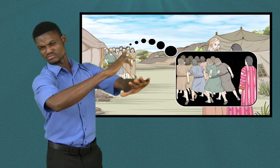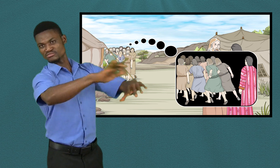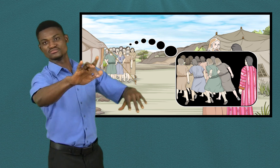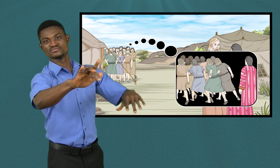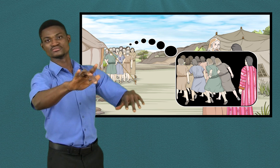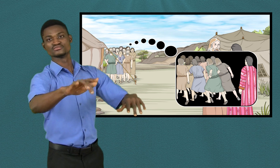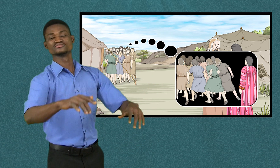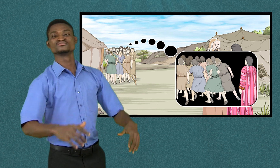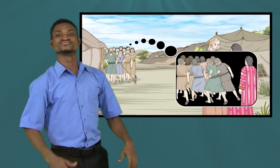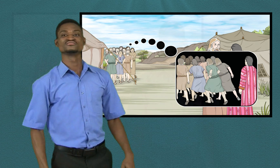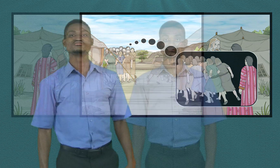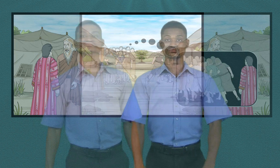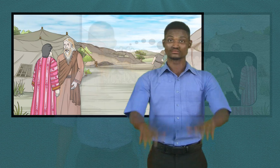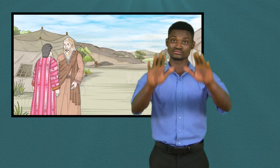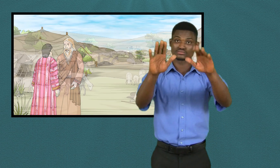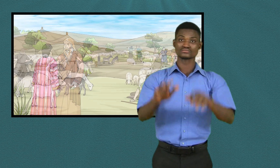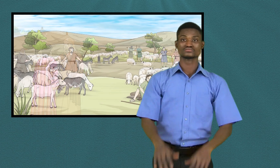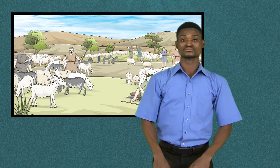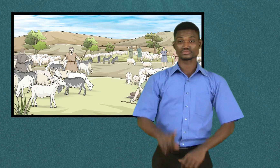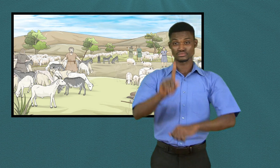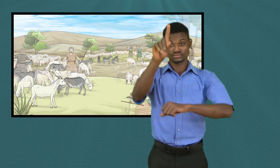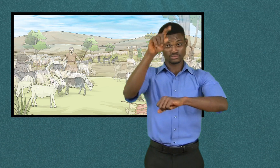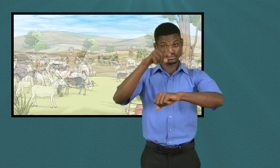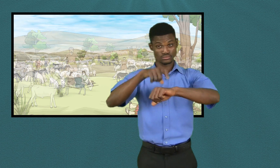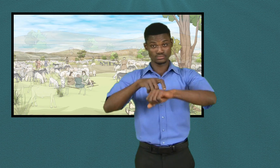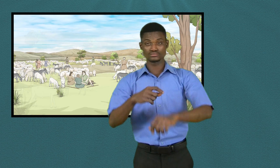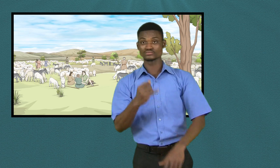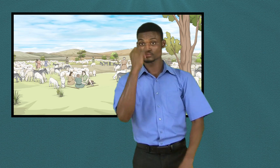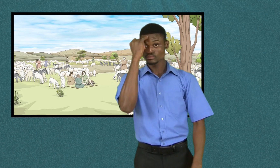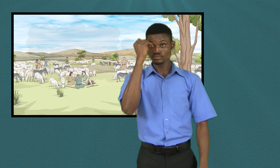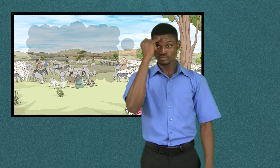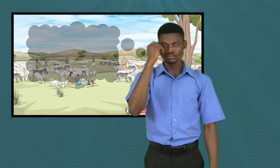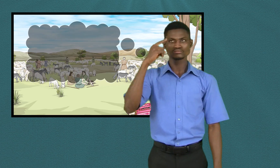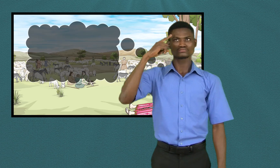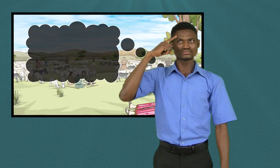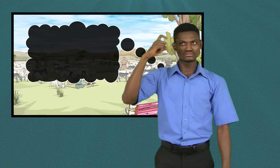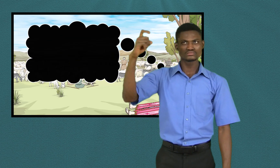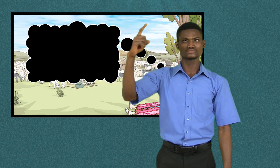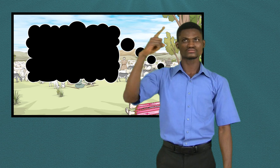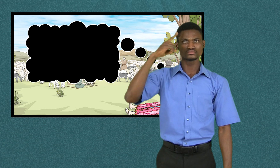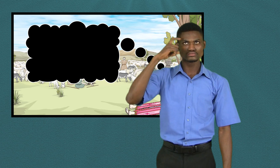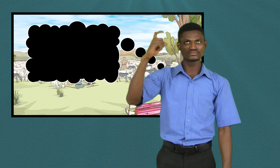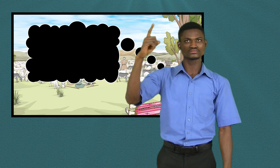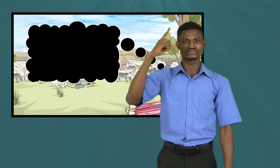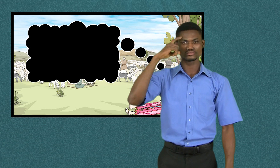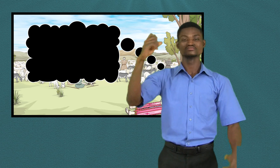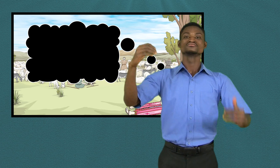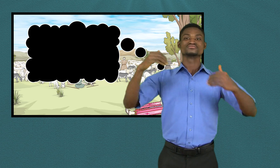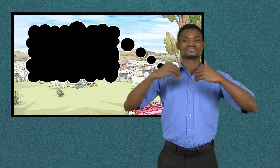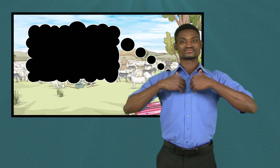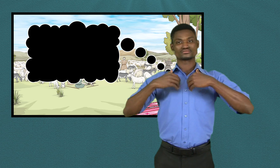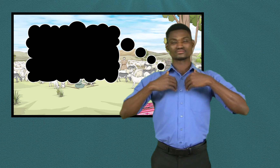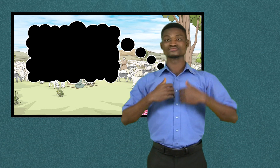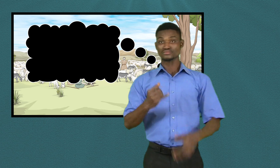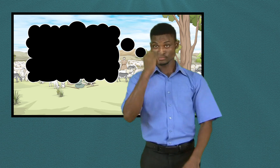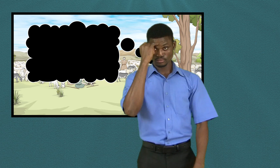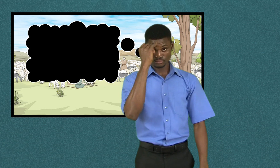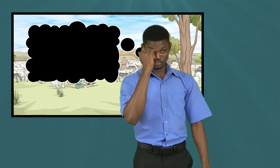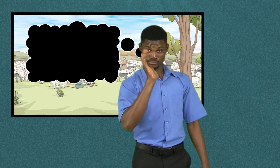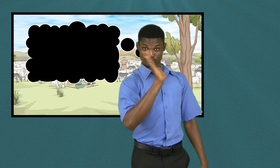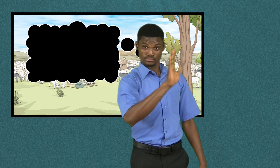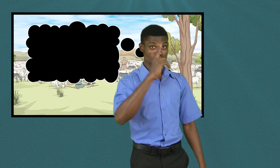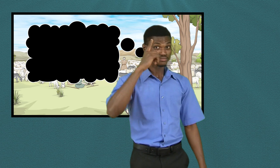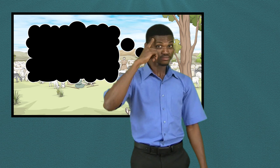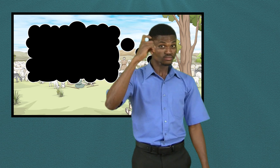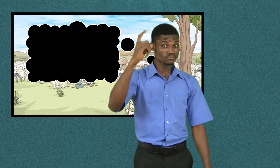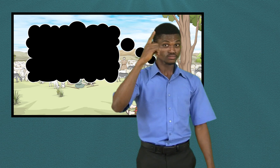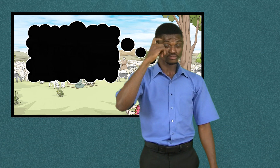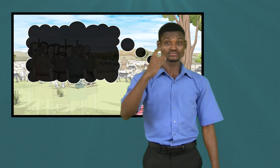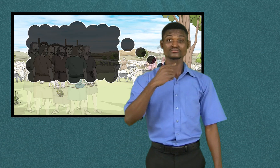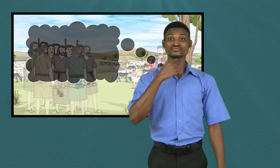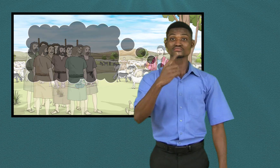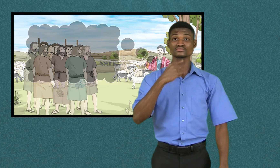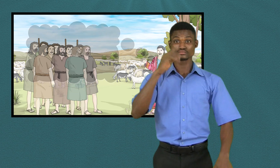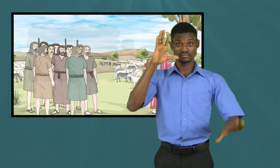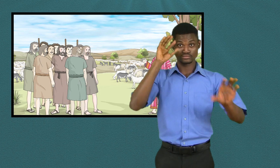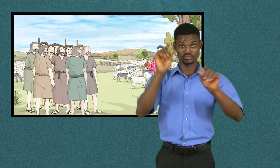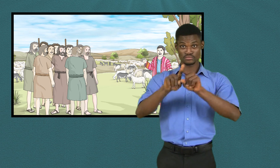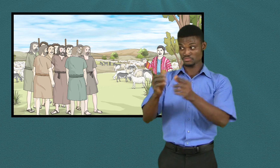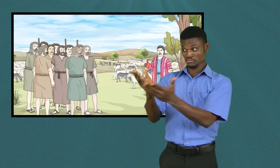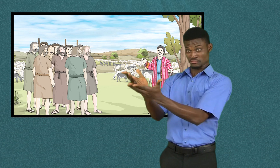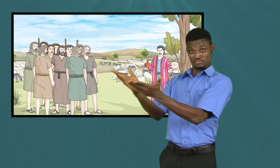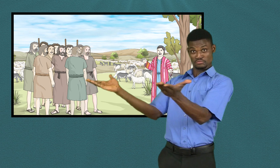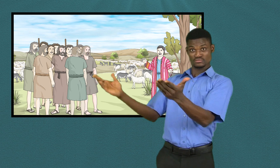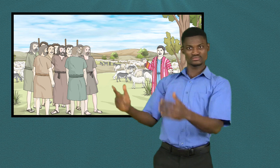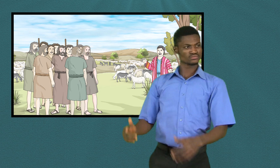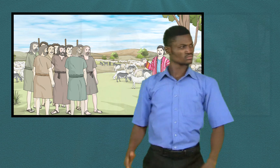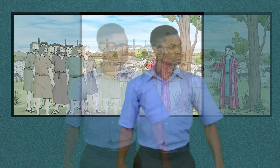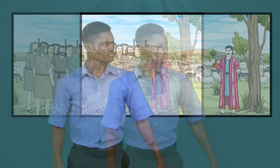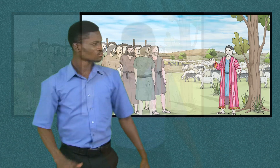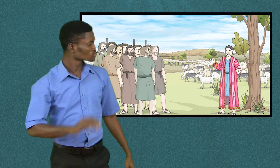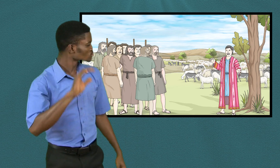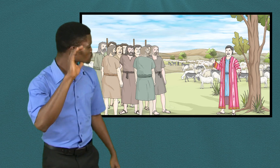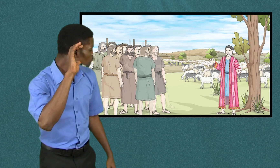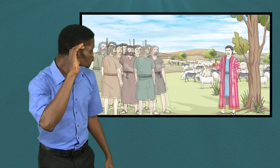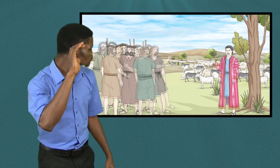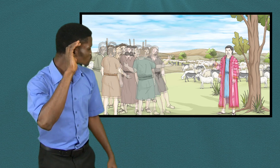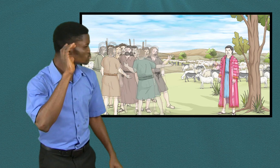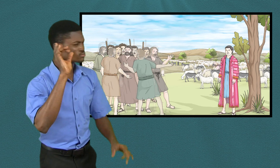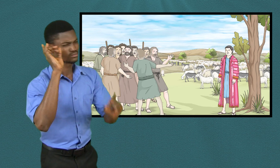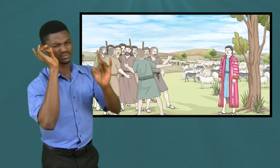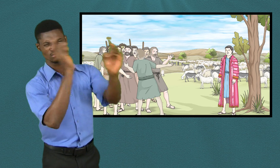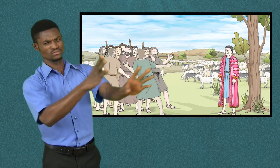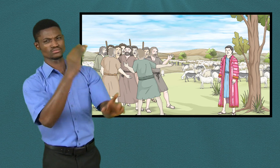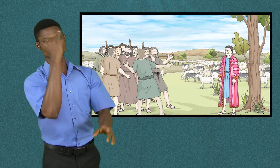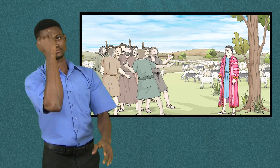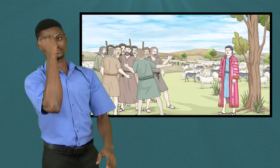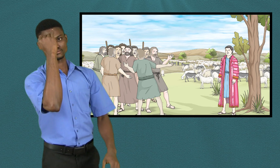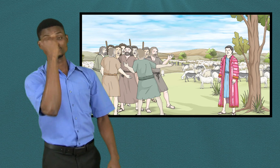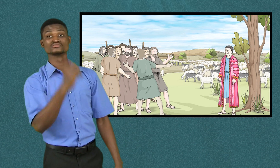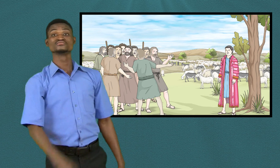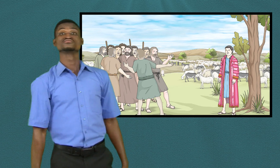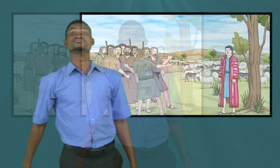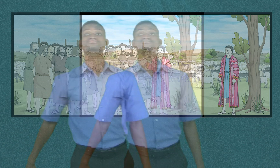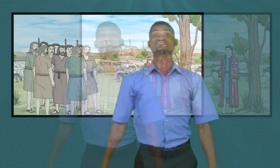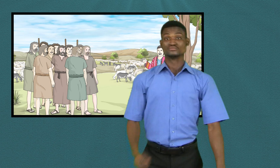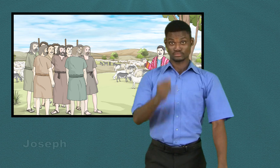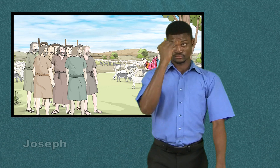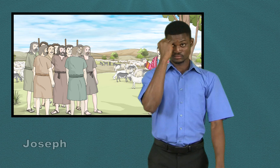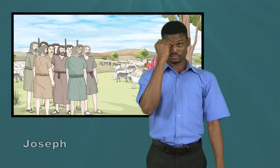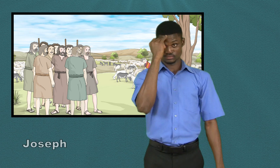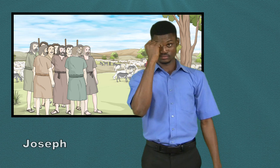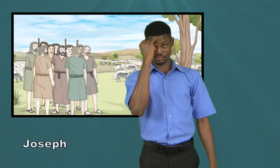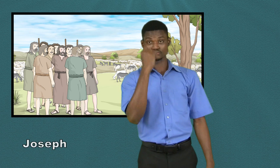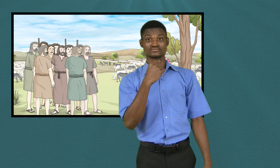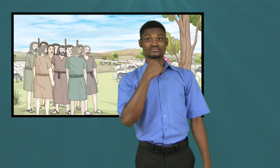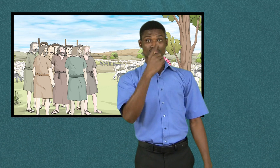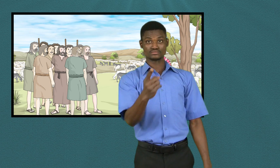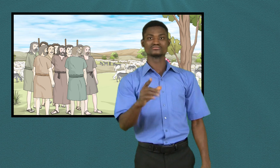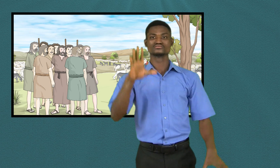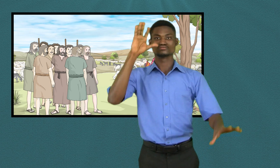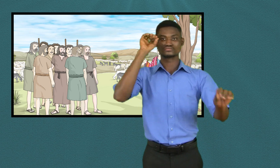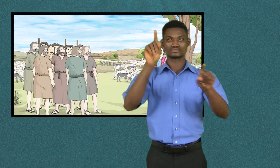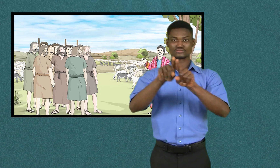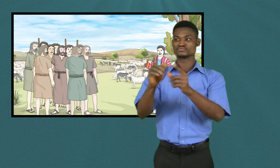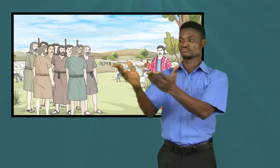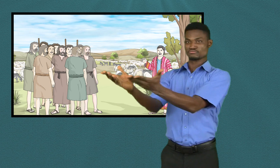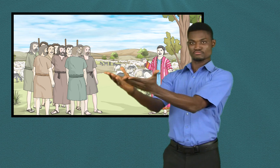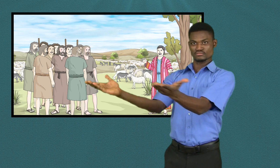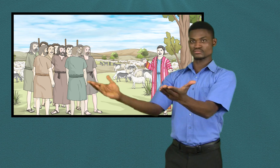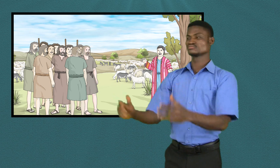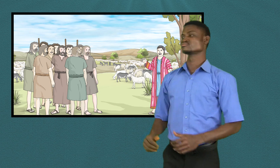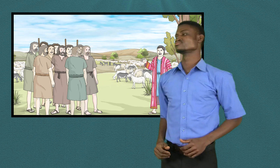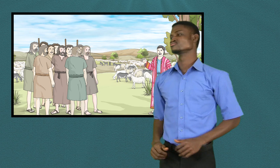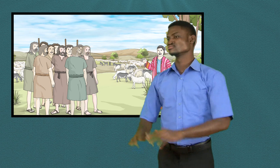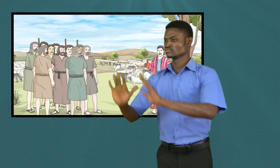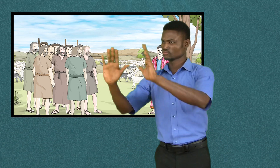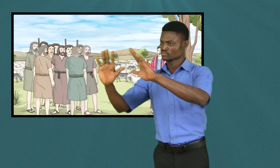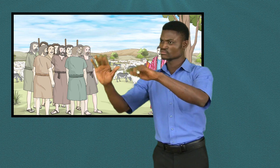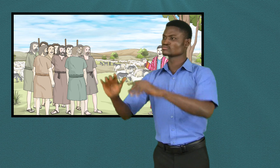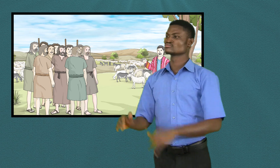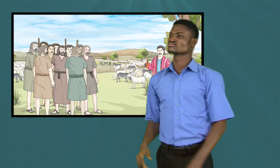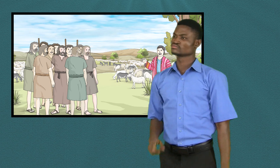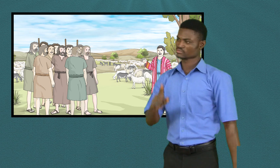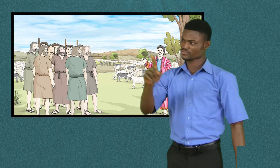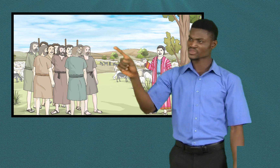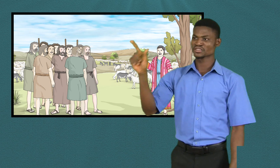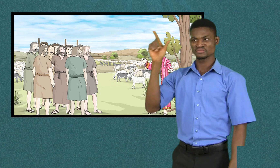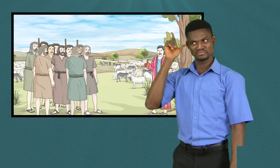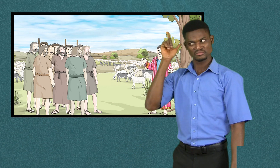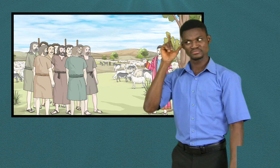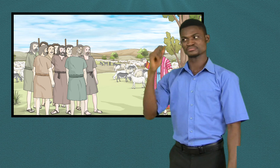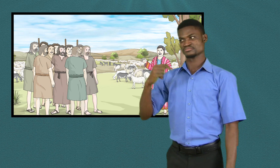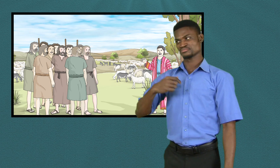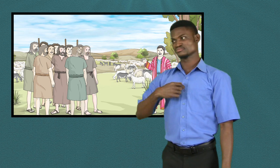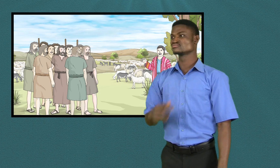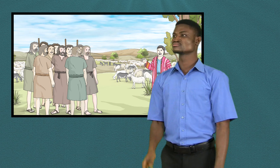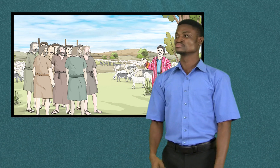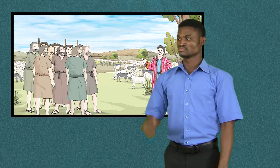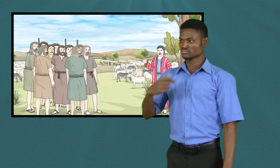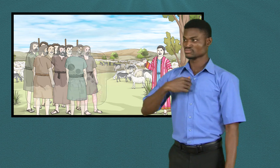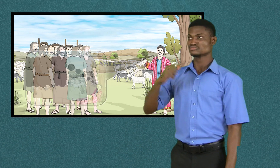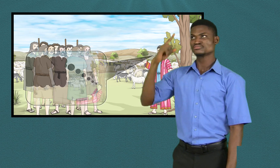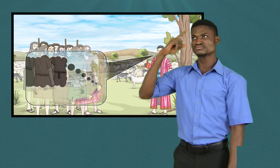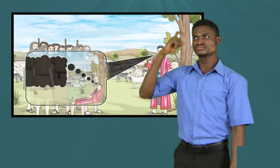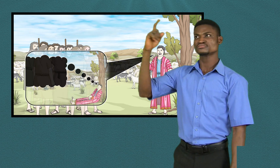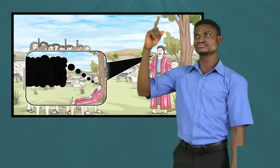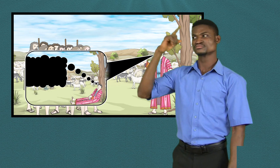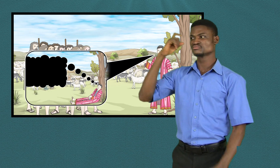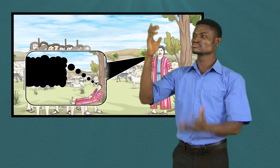Then Joseph had a dream, and when he told it to his brothers, they hated him even more.